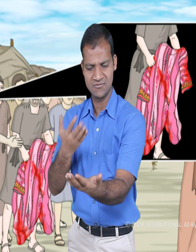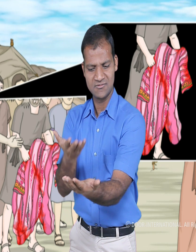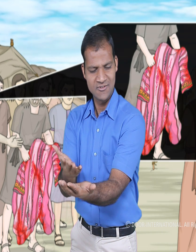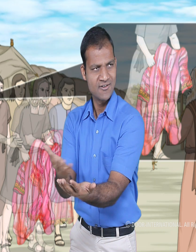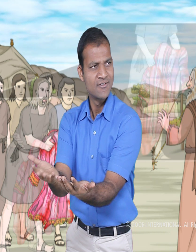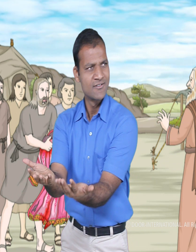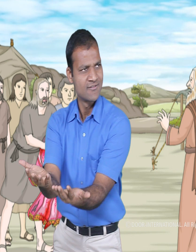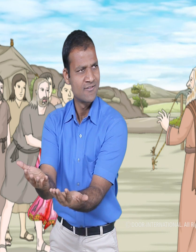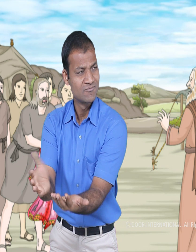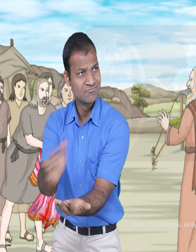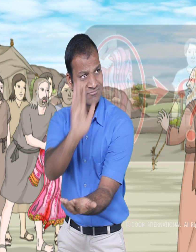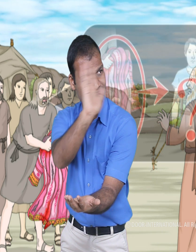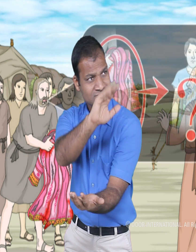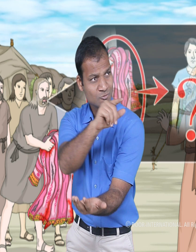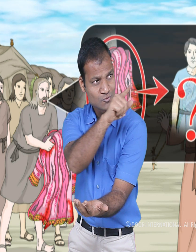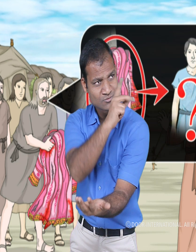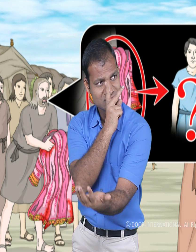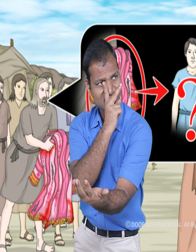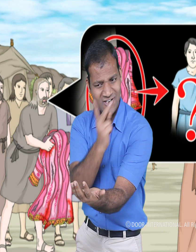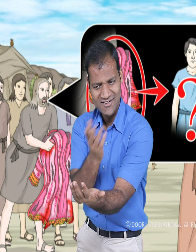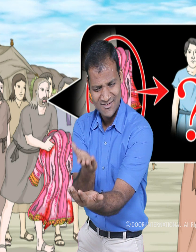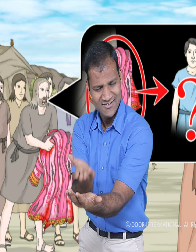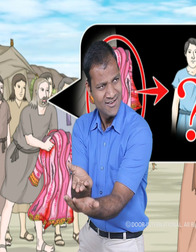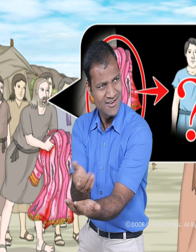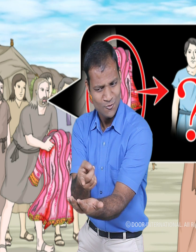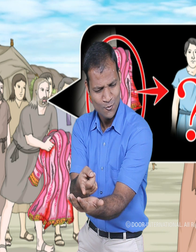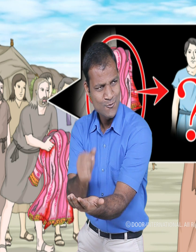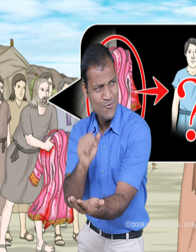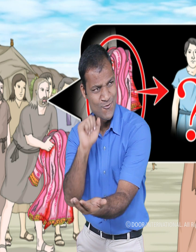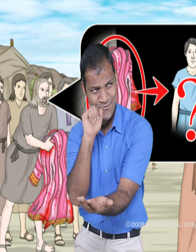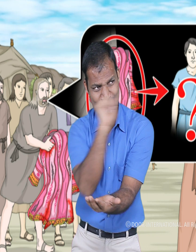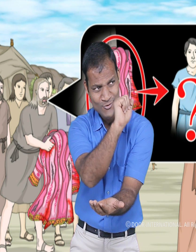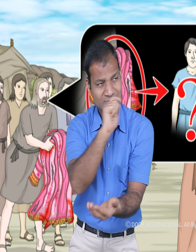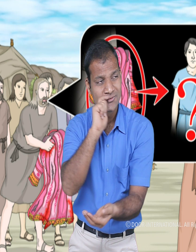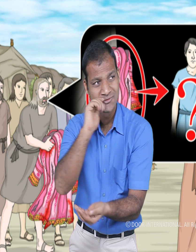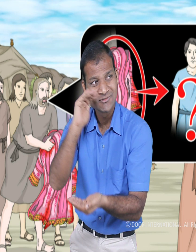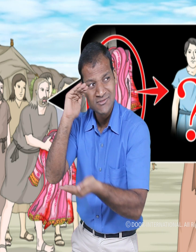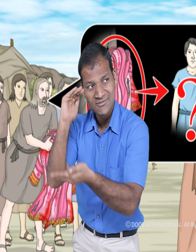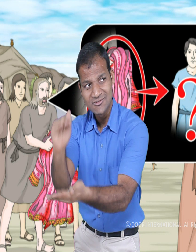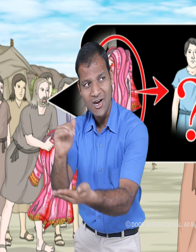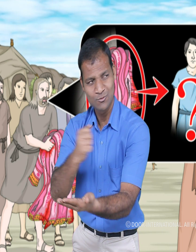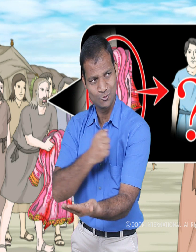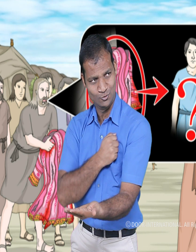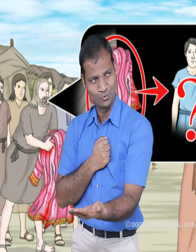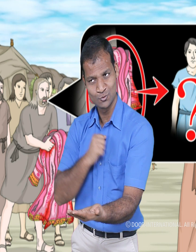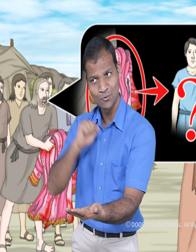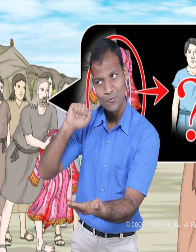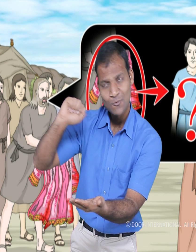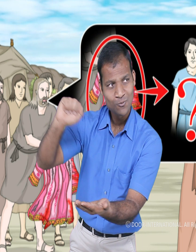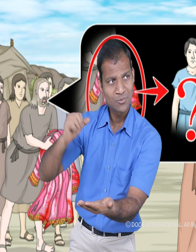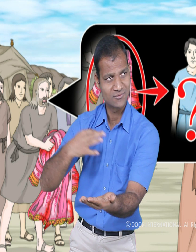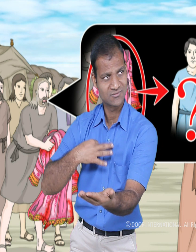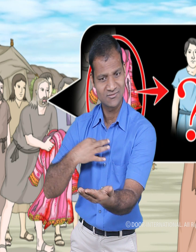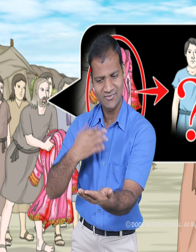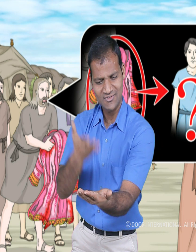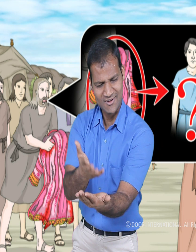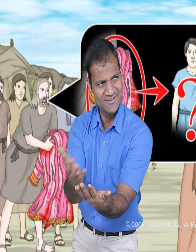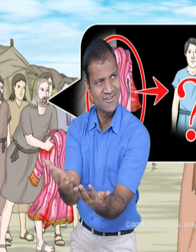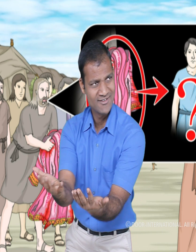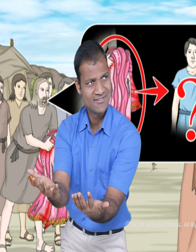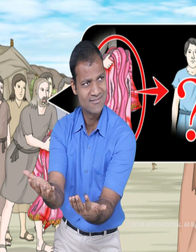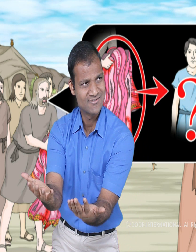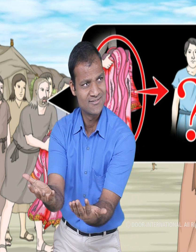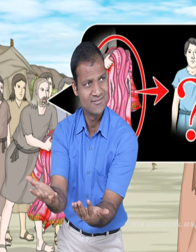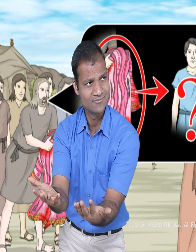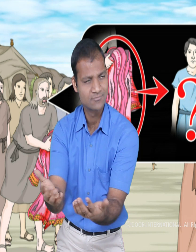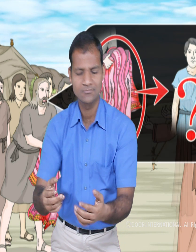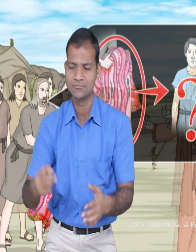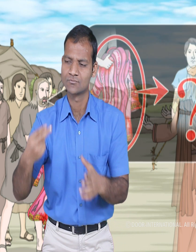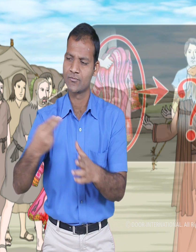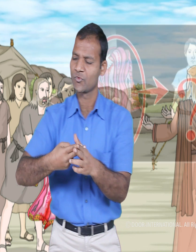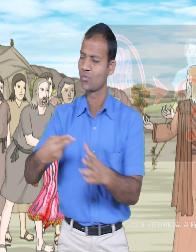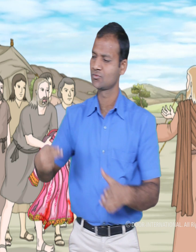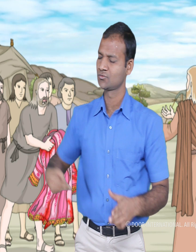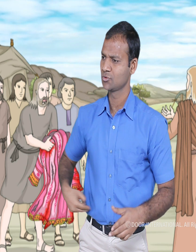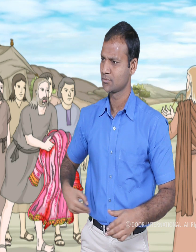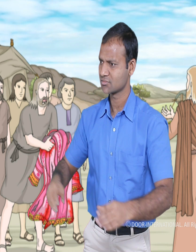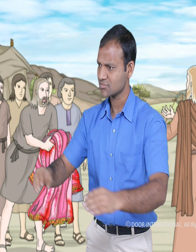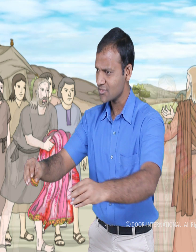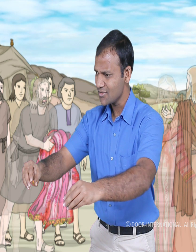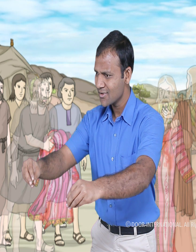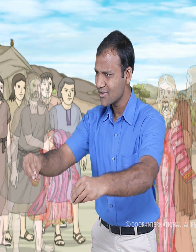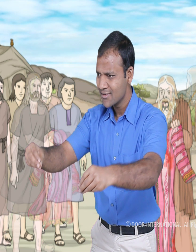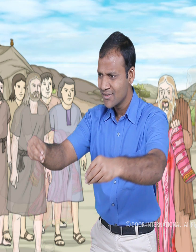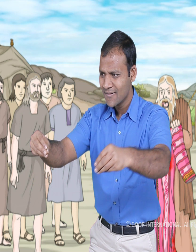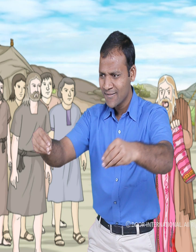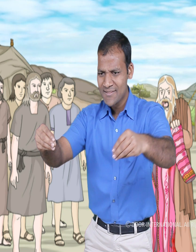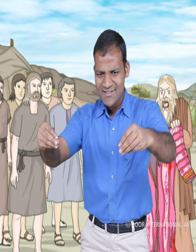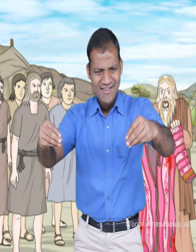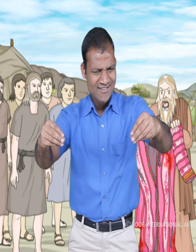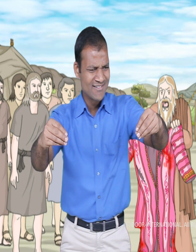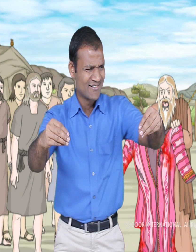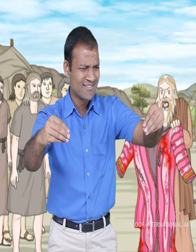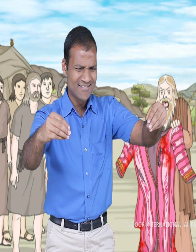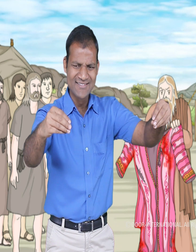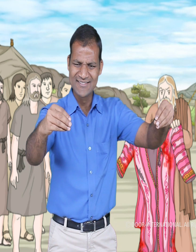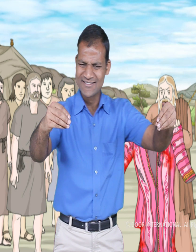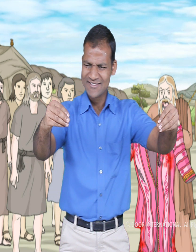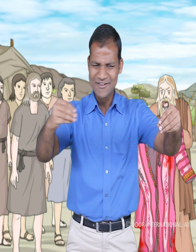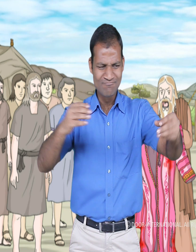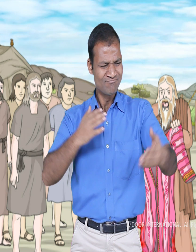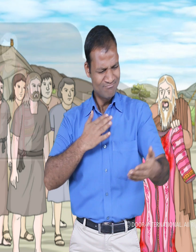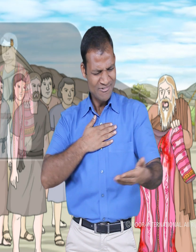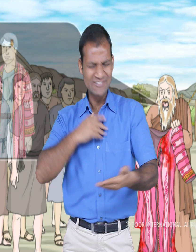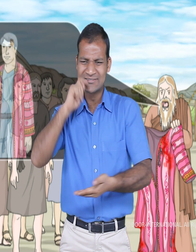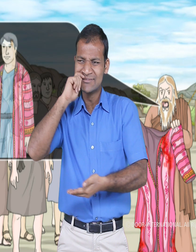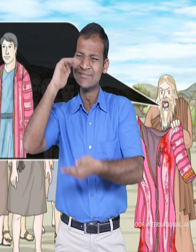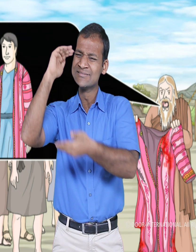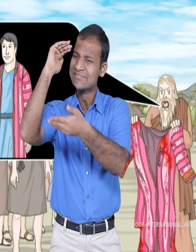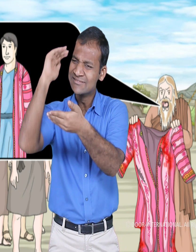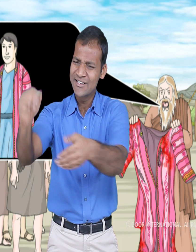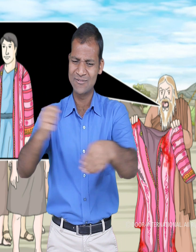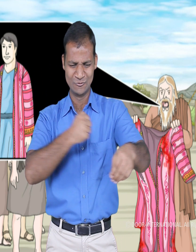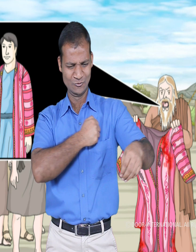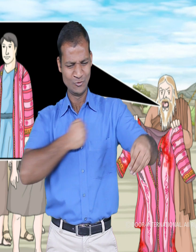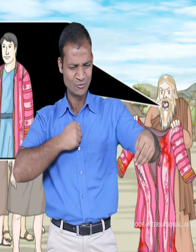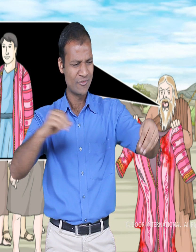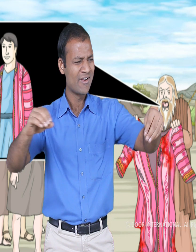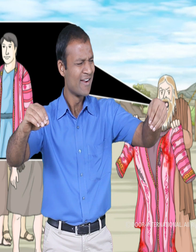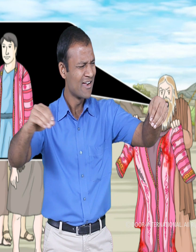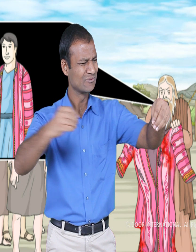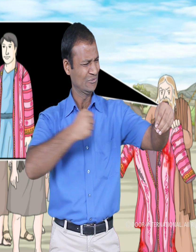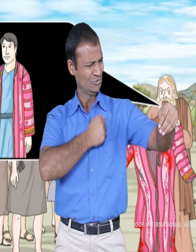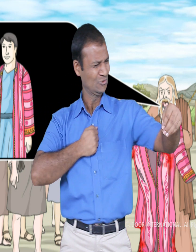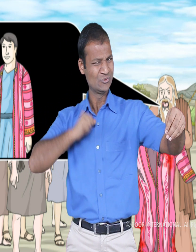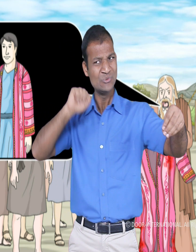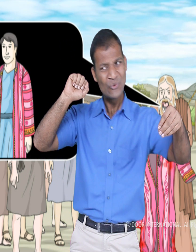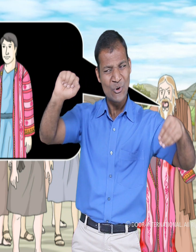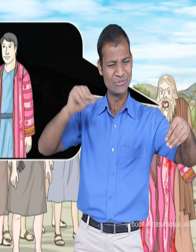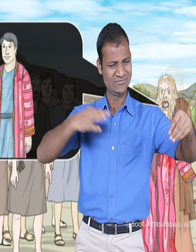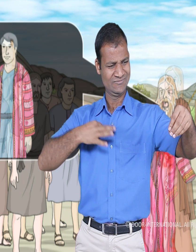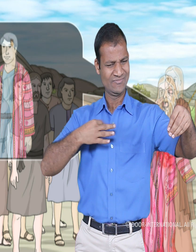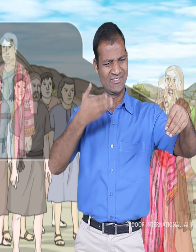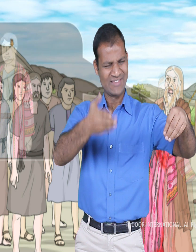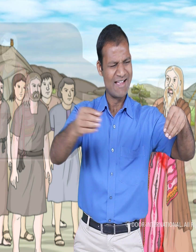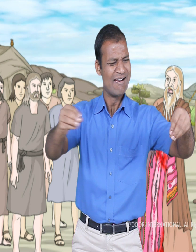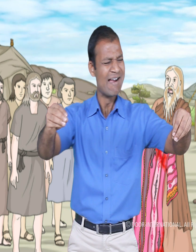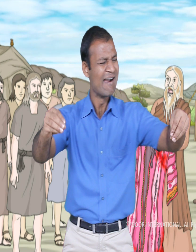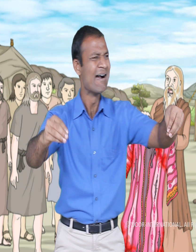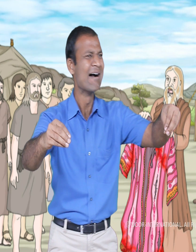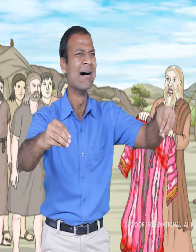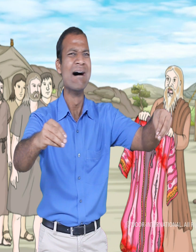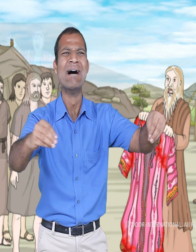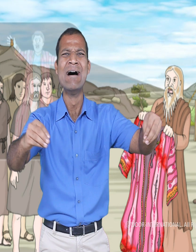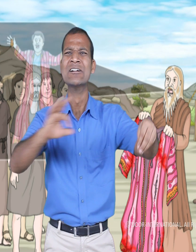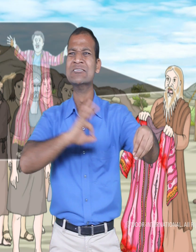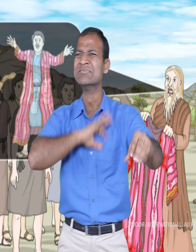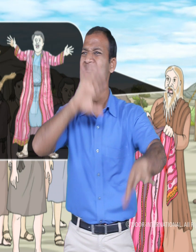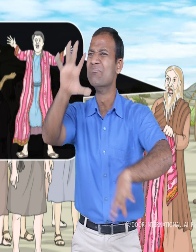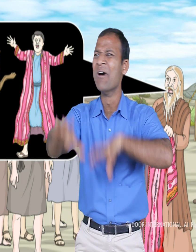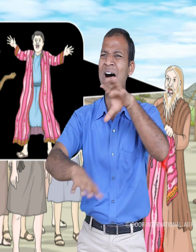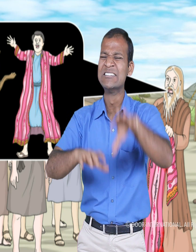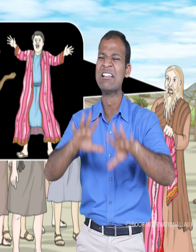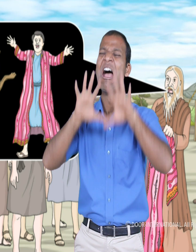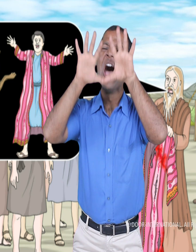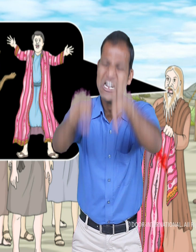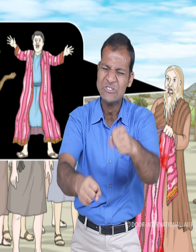Examine it to see whether it is your son’s robe or not.” His father recognized it and said, “It is my son’s robe!